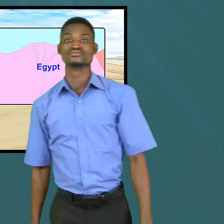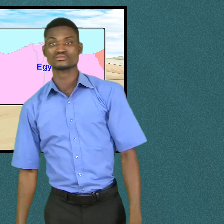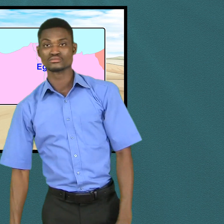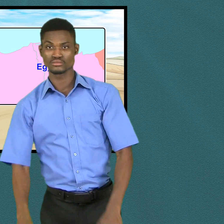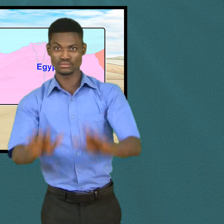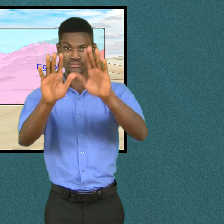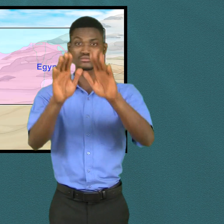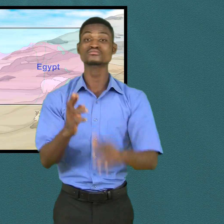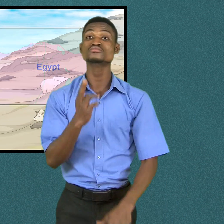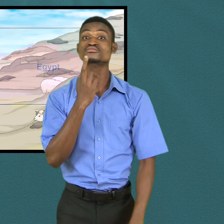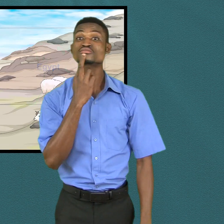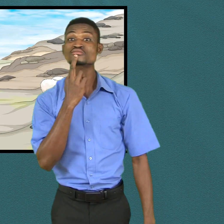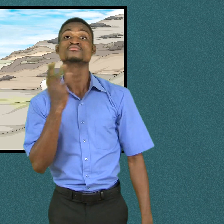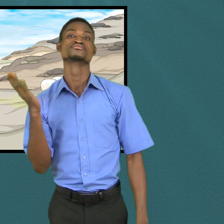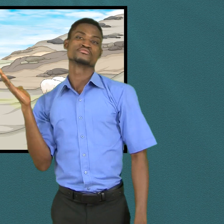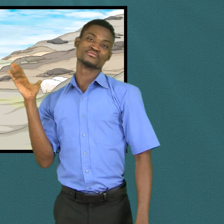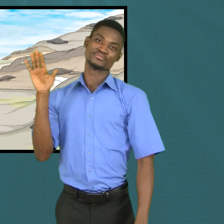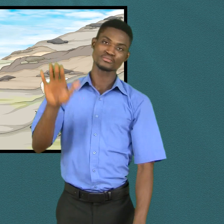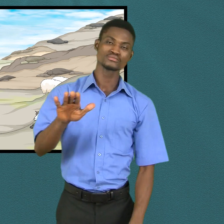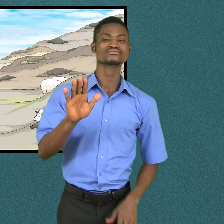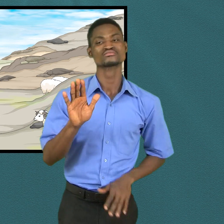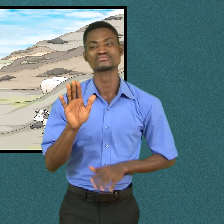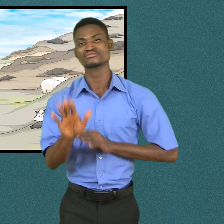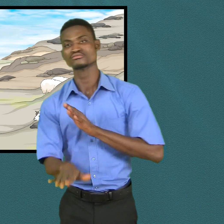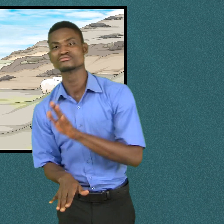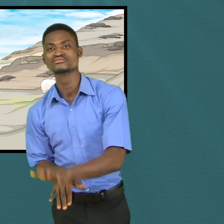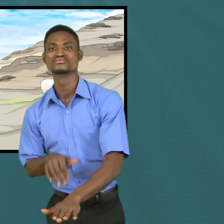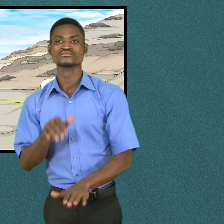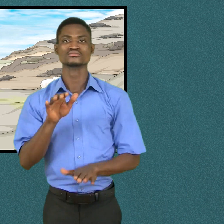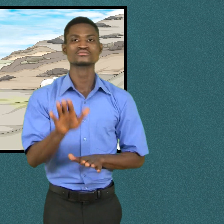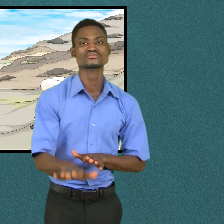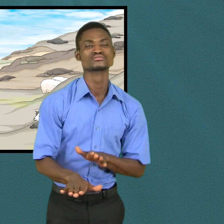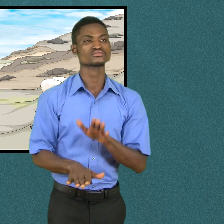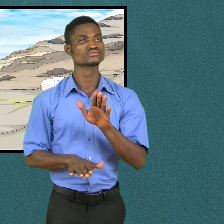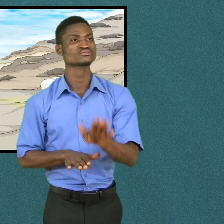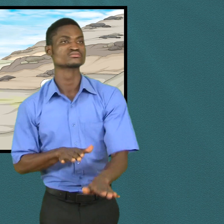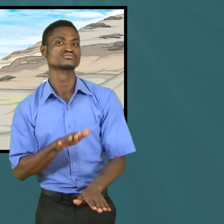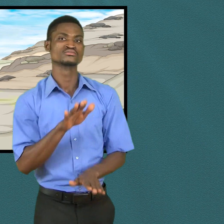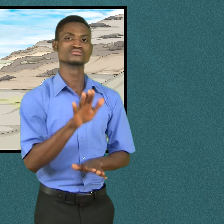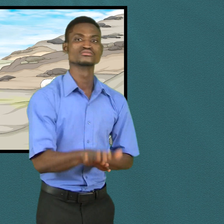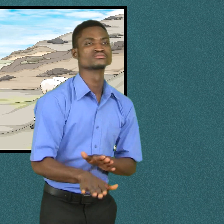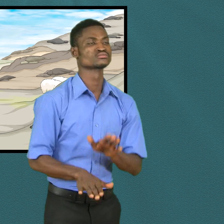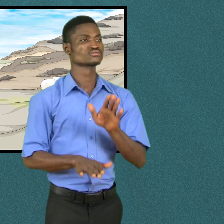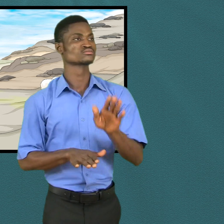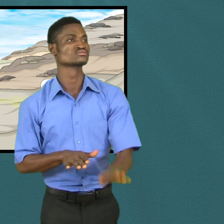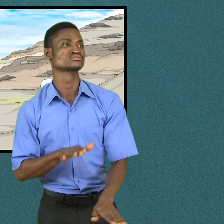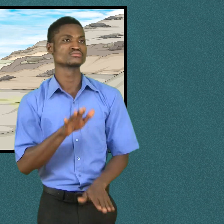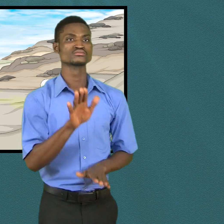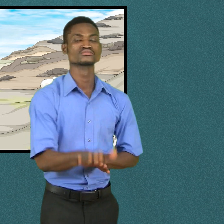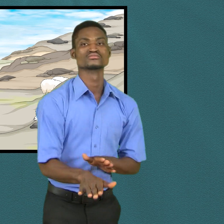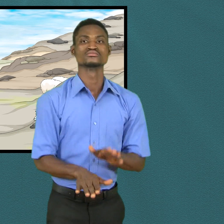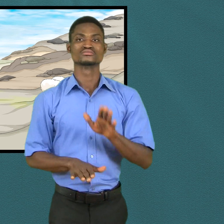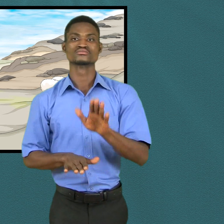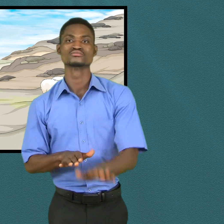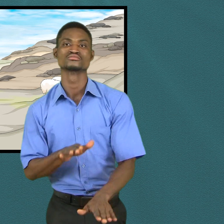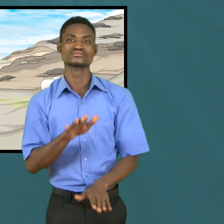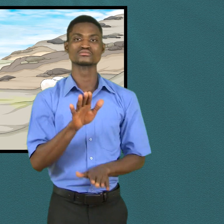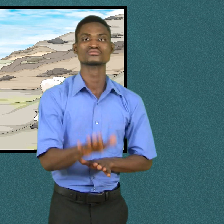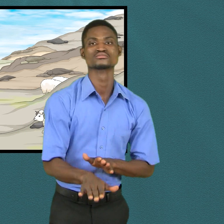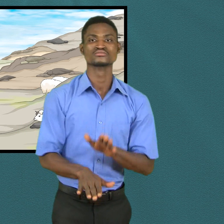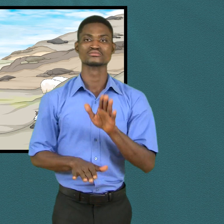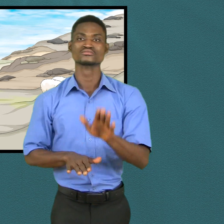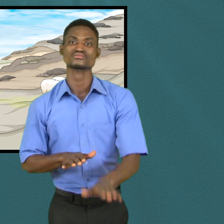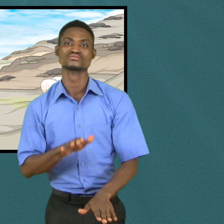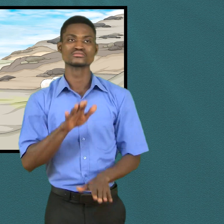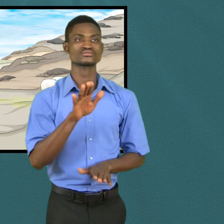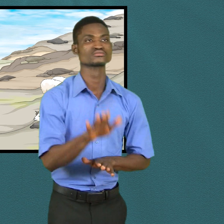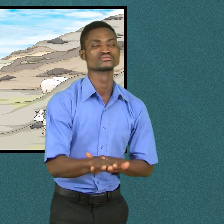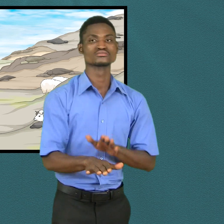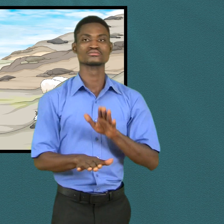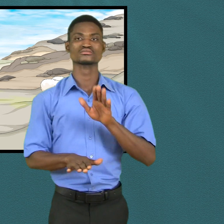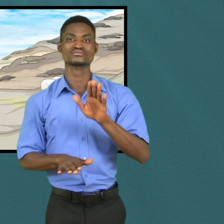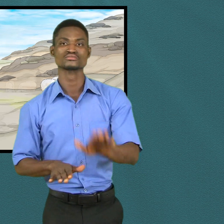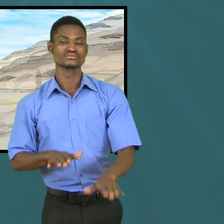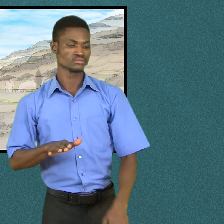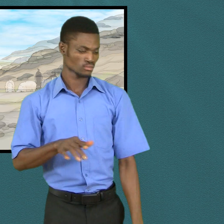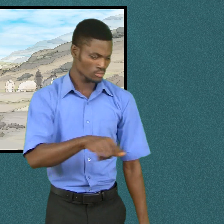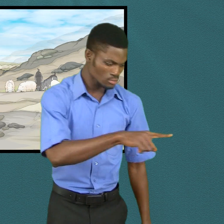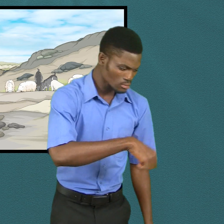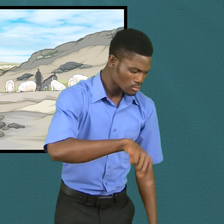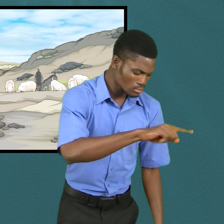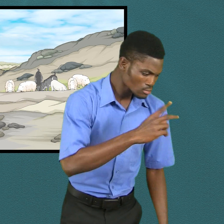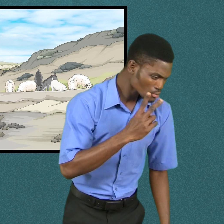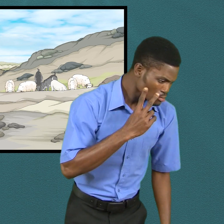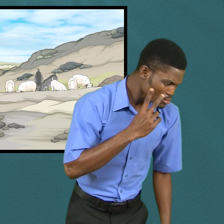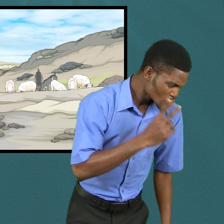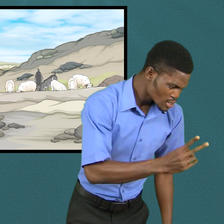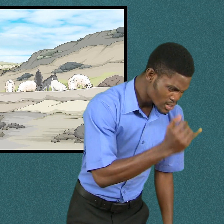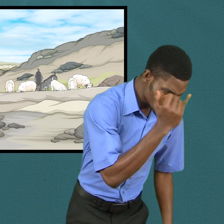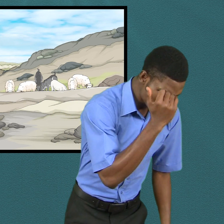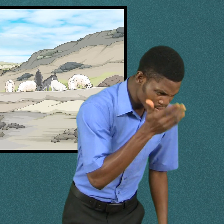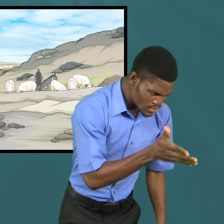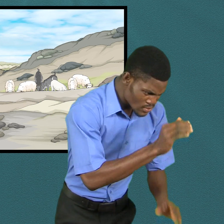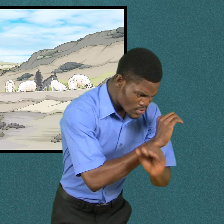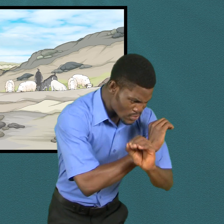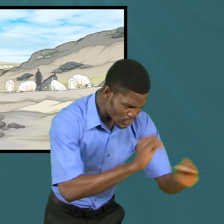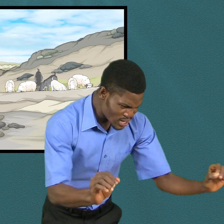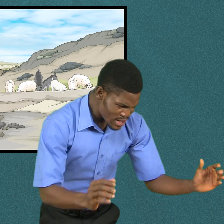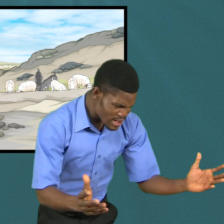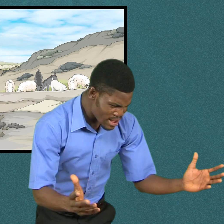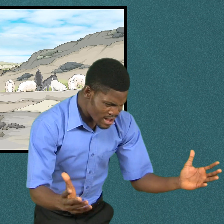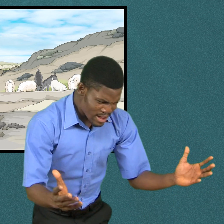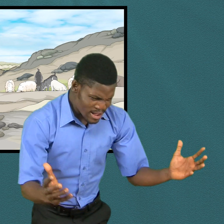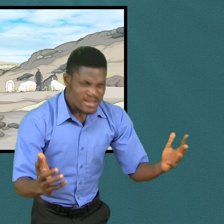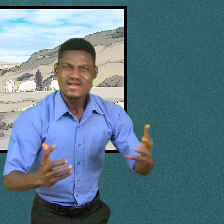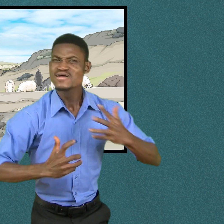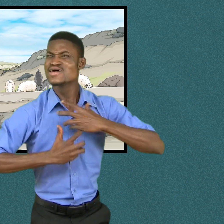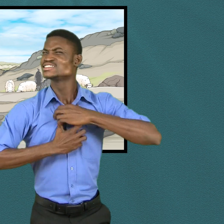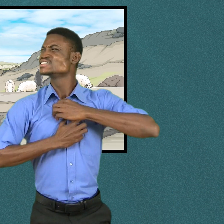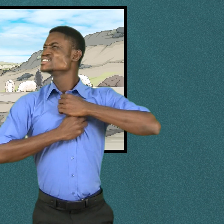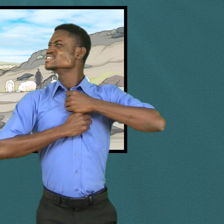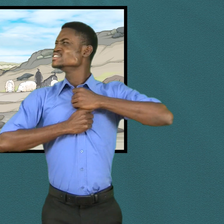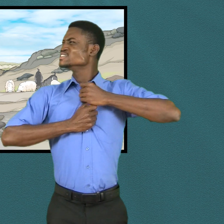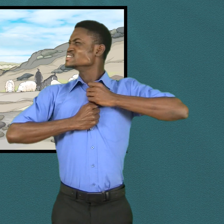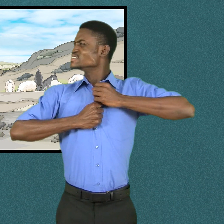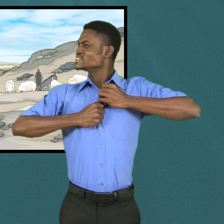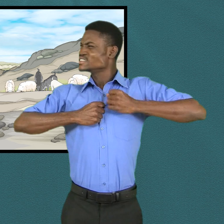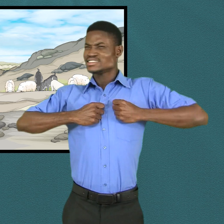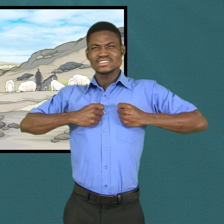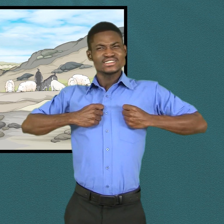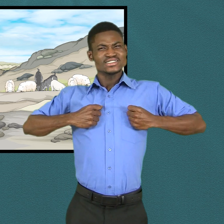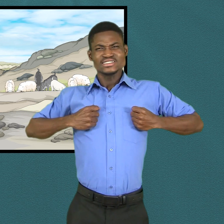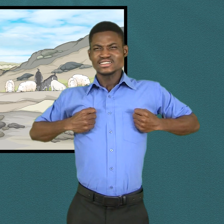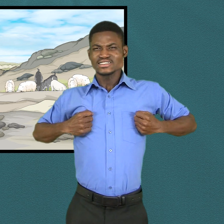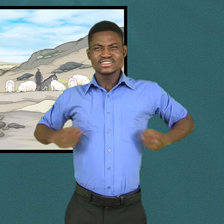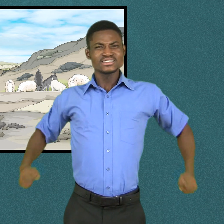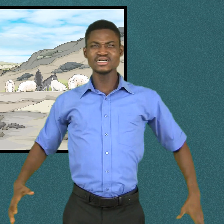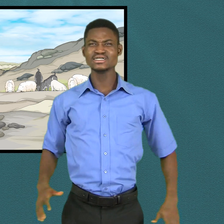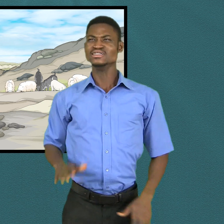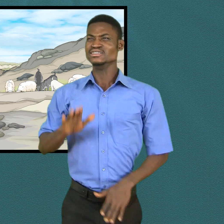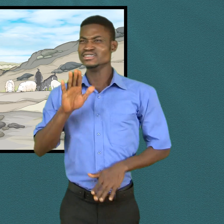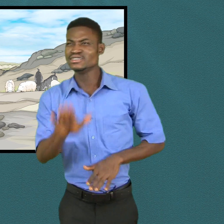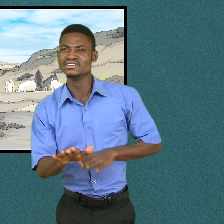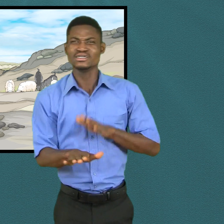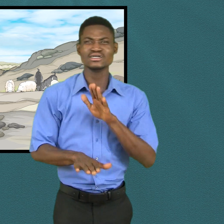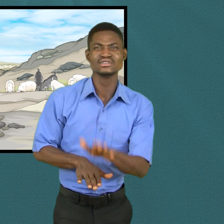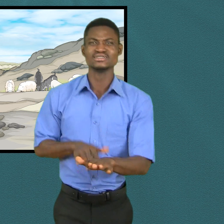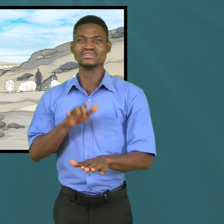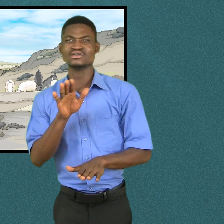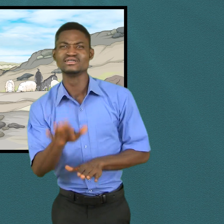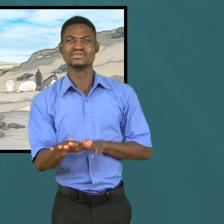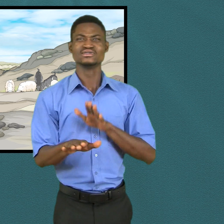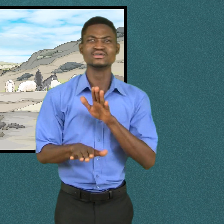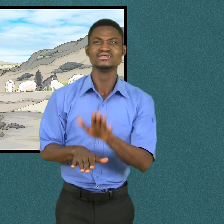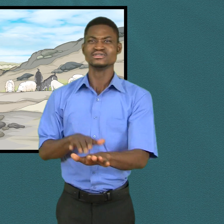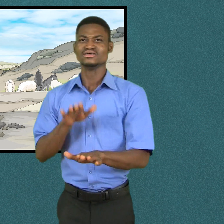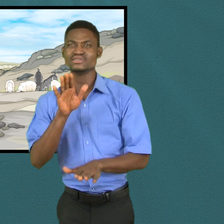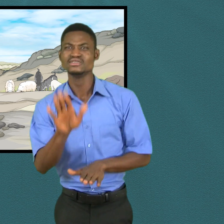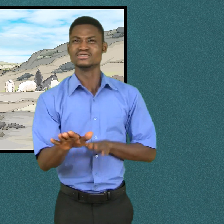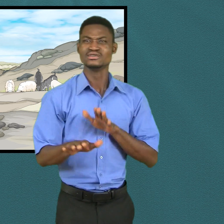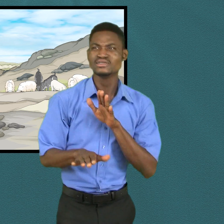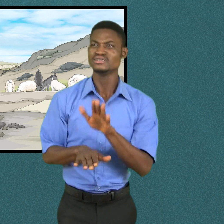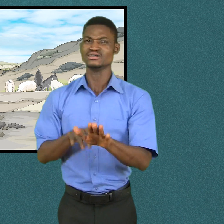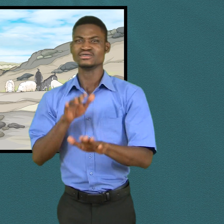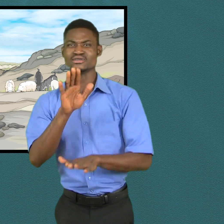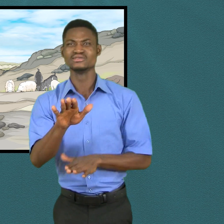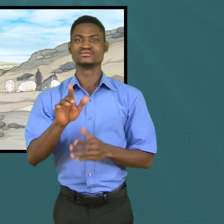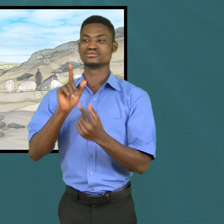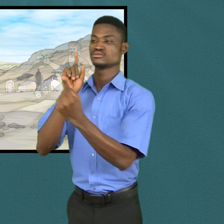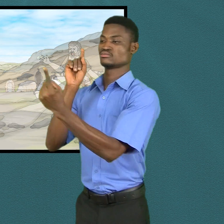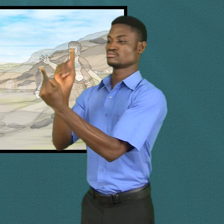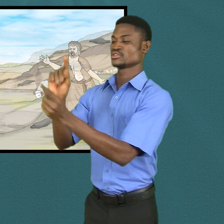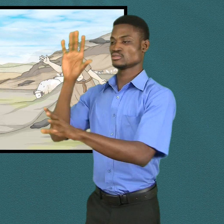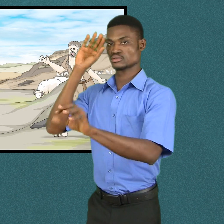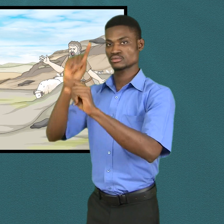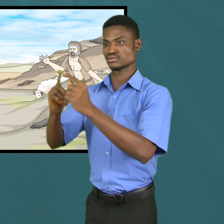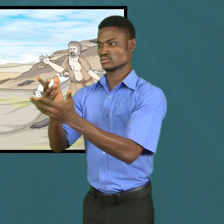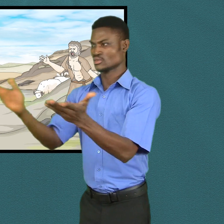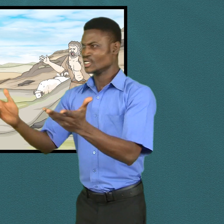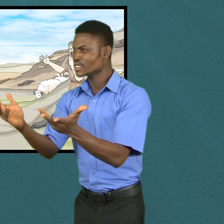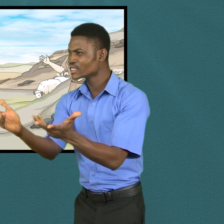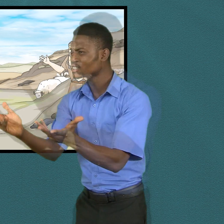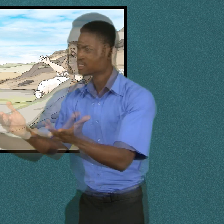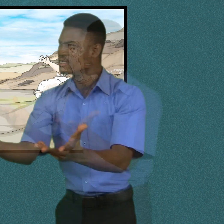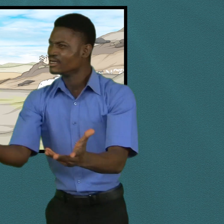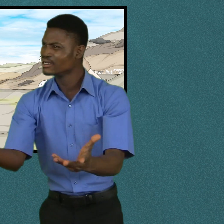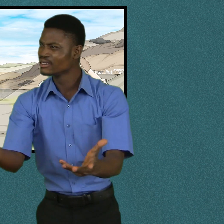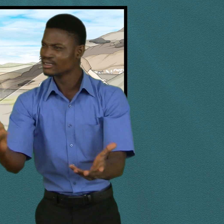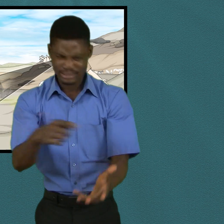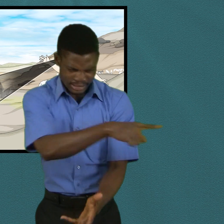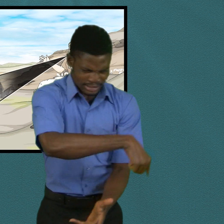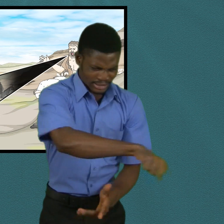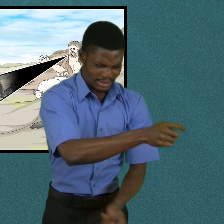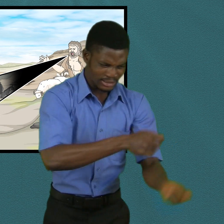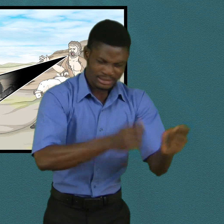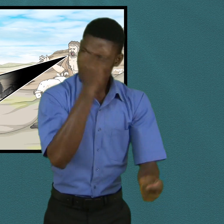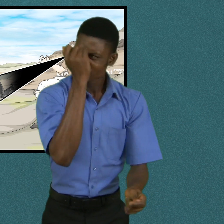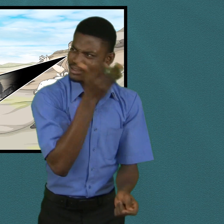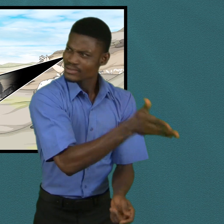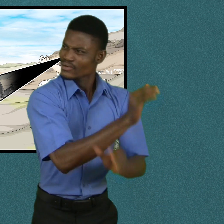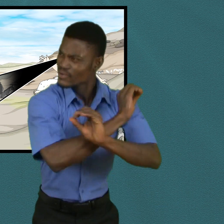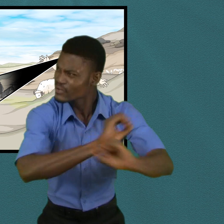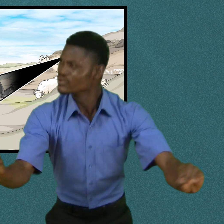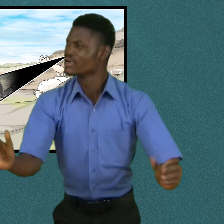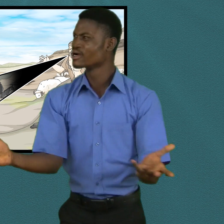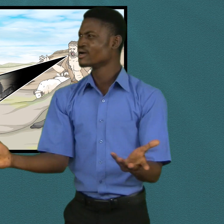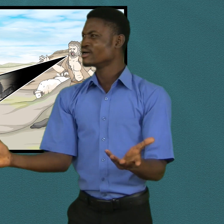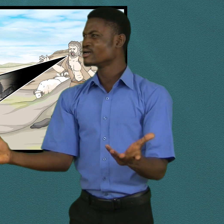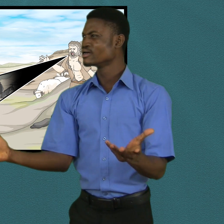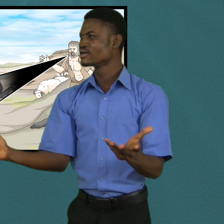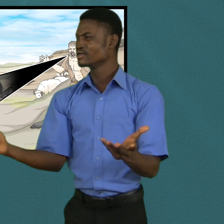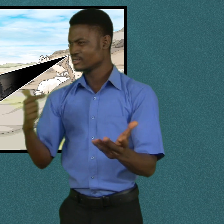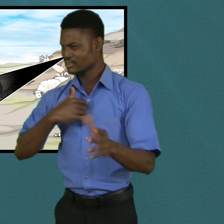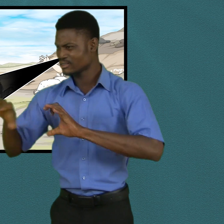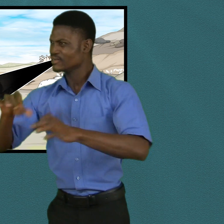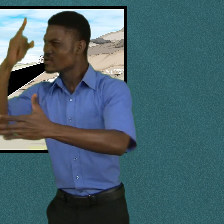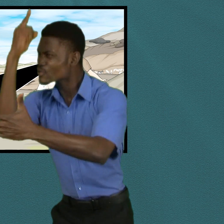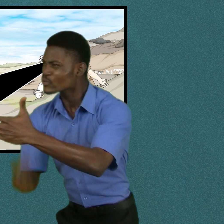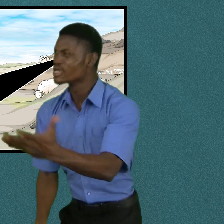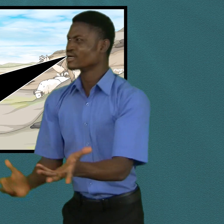When Reuben returned to the pit and saw that Joseph was not there, he tore his clothes, returned to his brothers, and said, “The boy is gone!